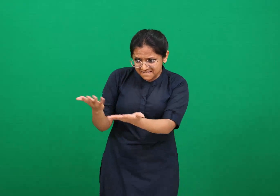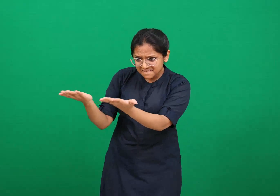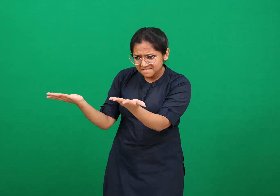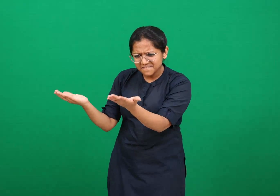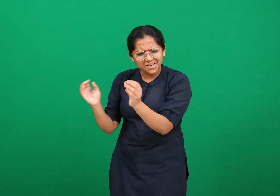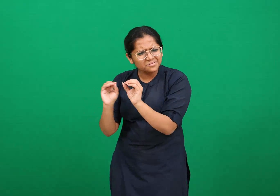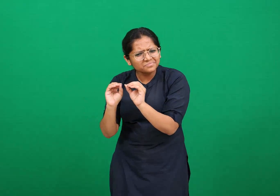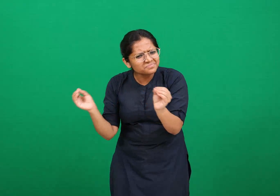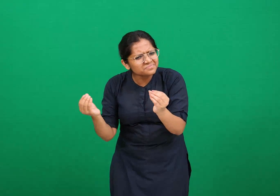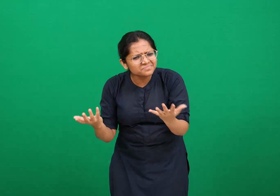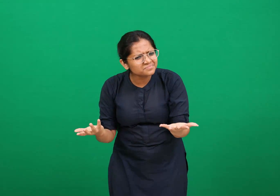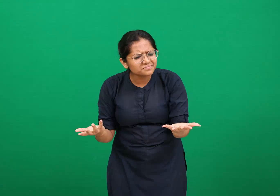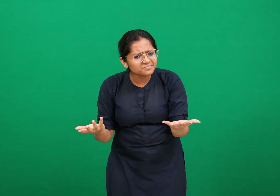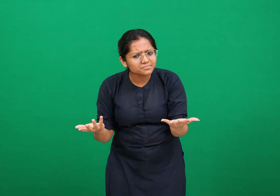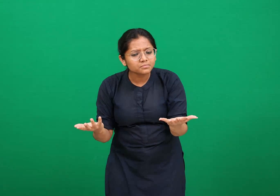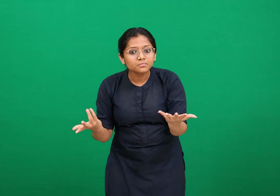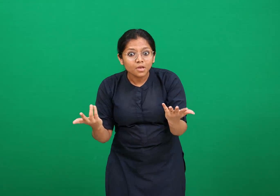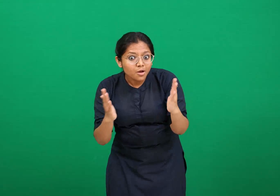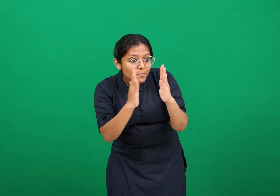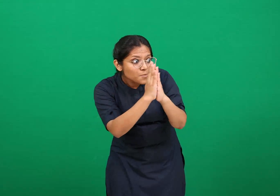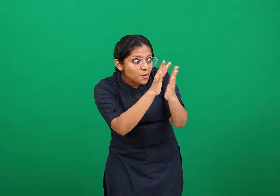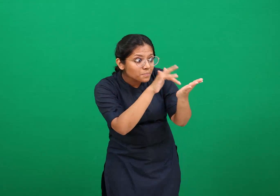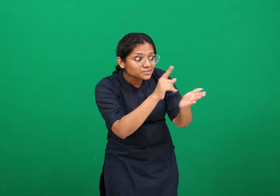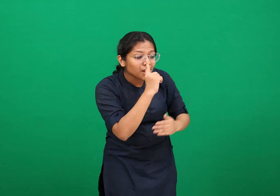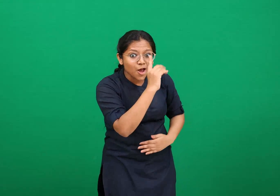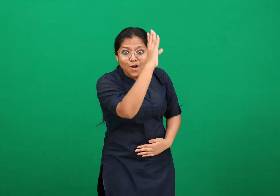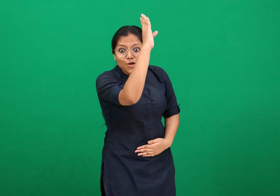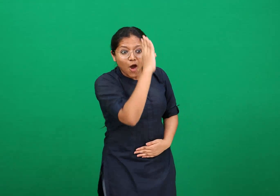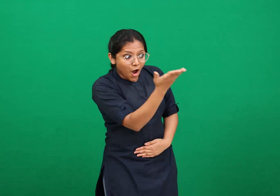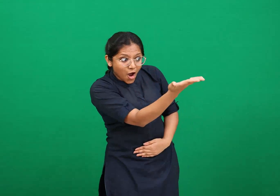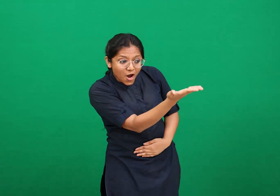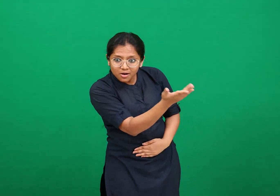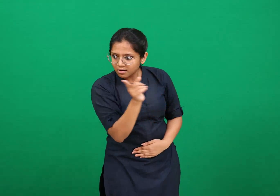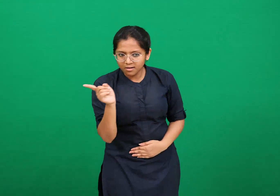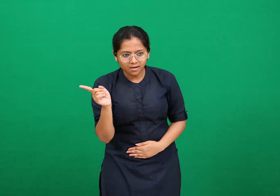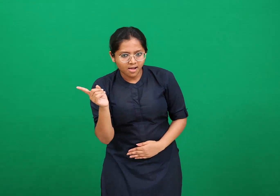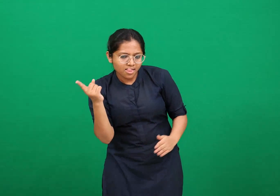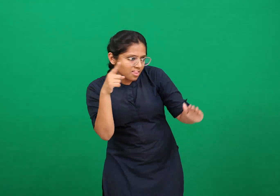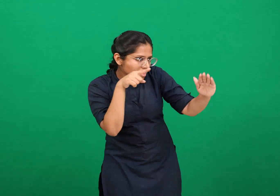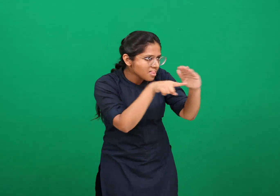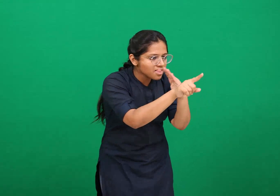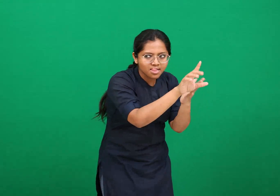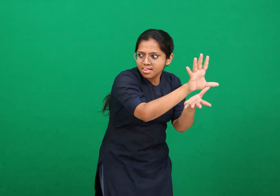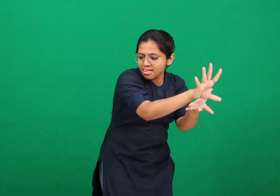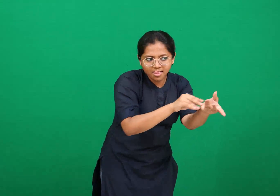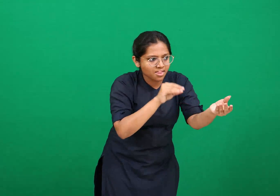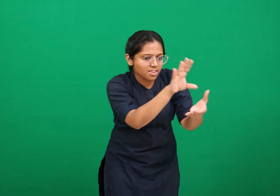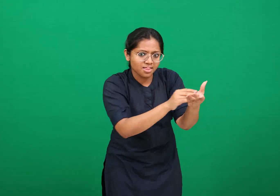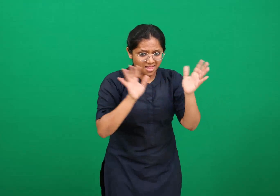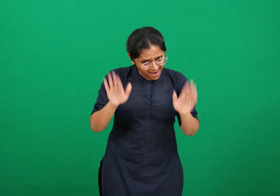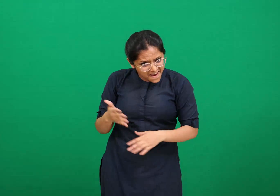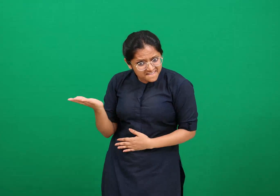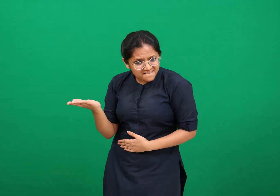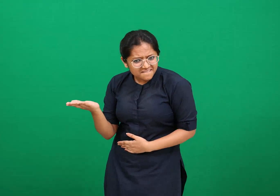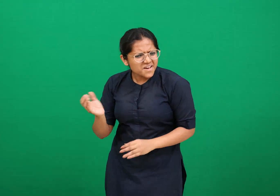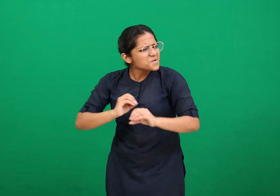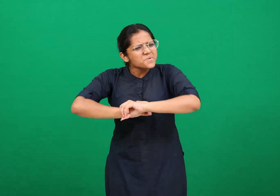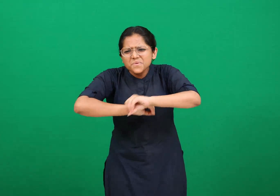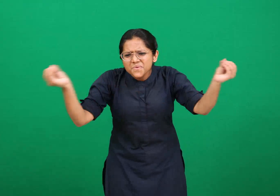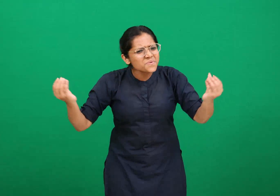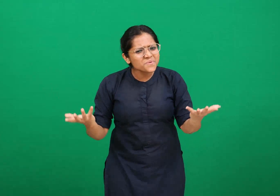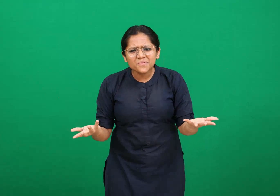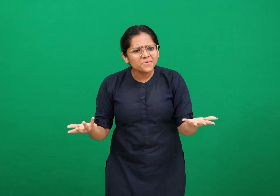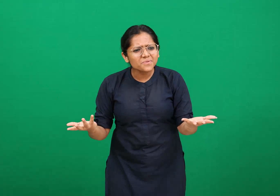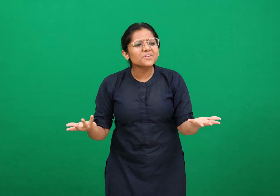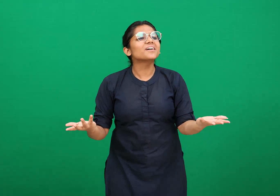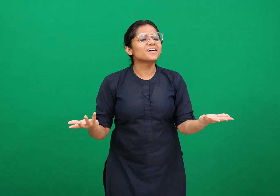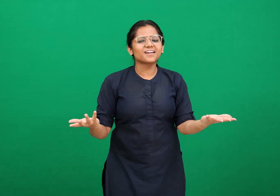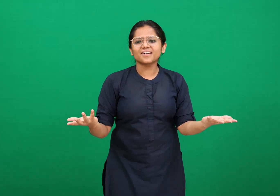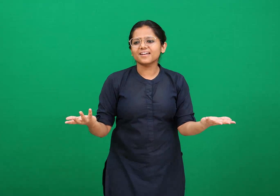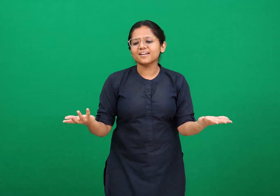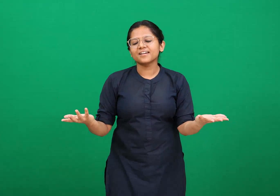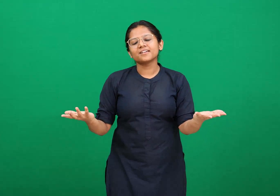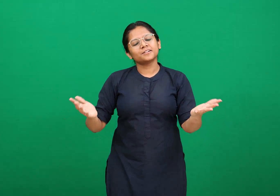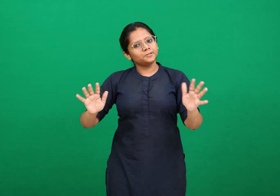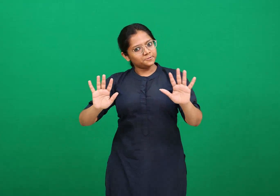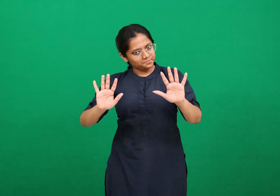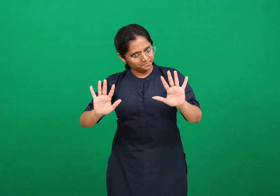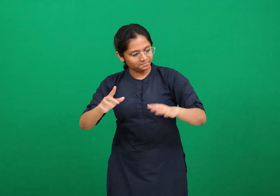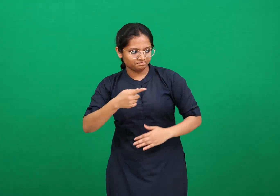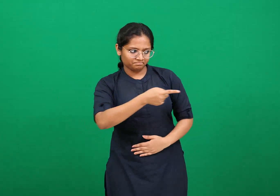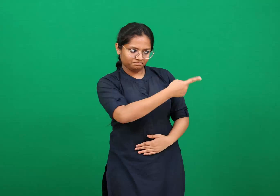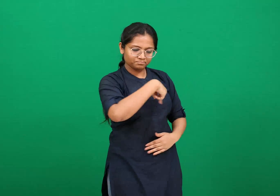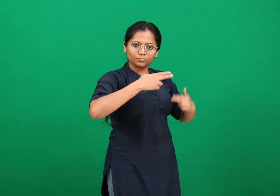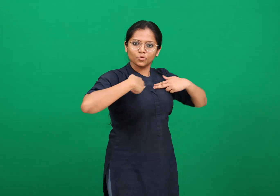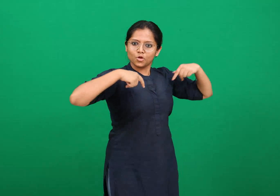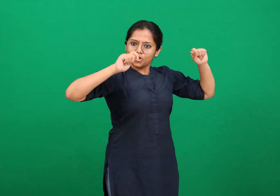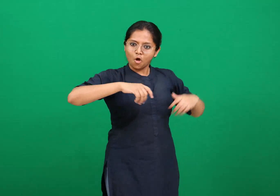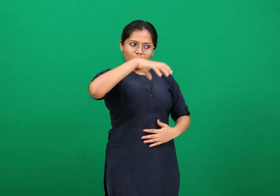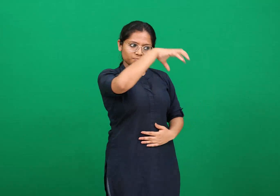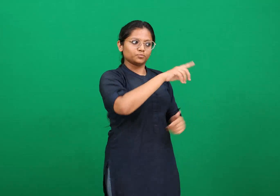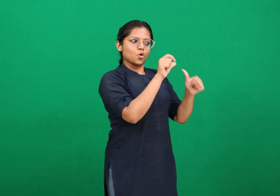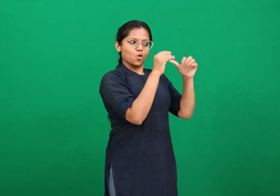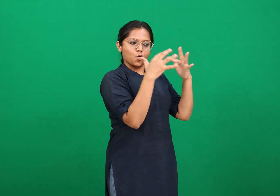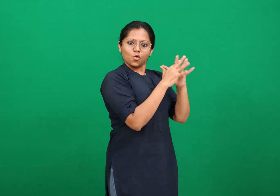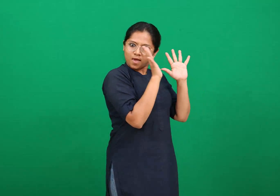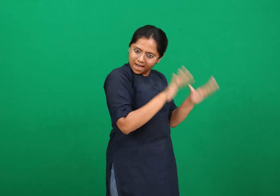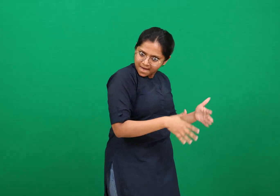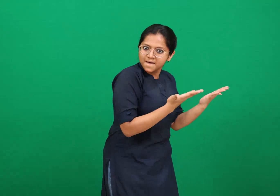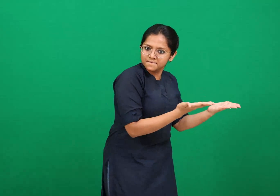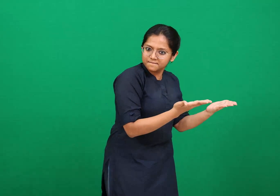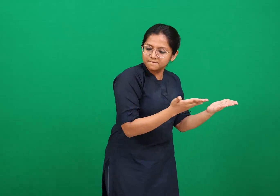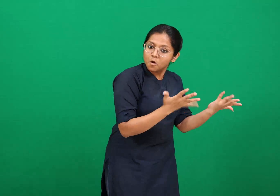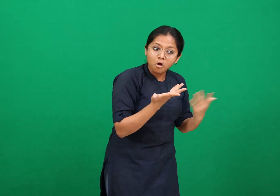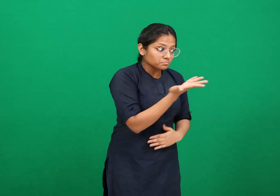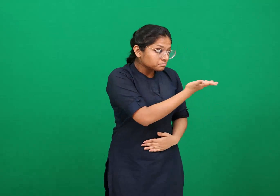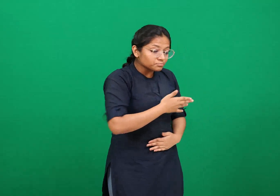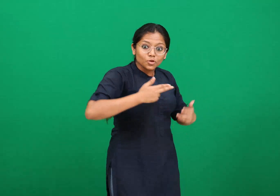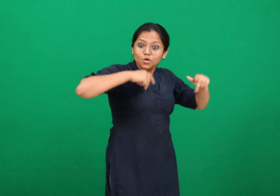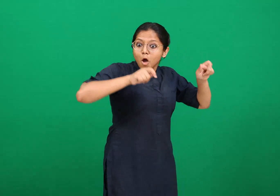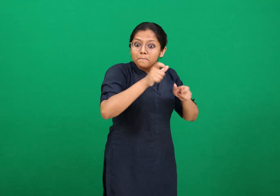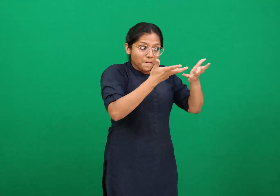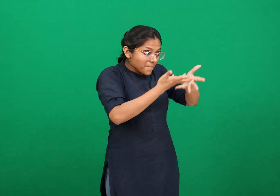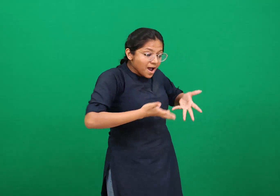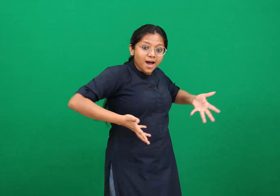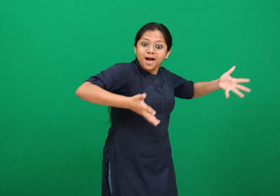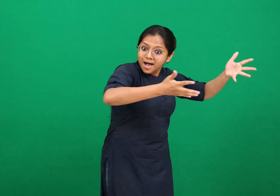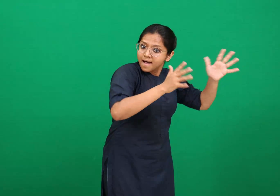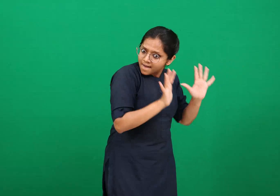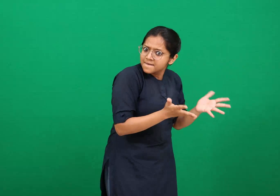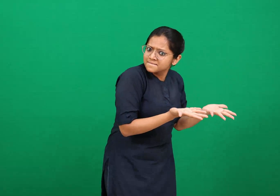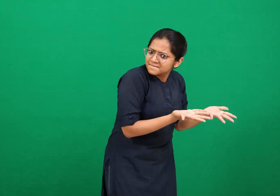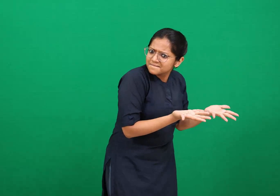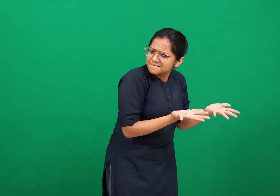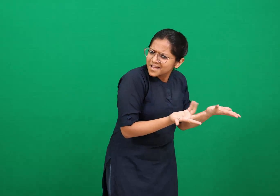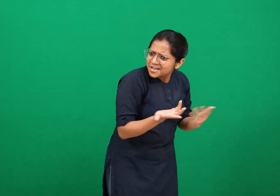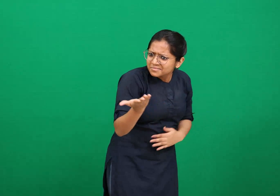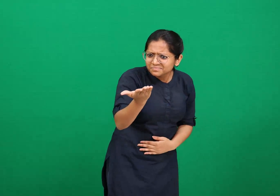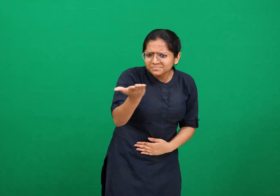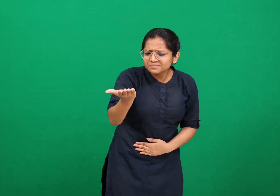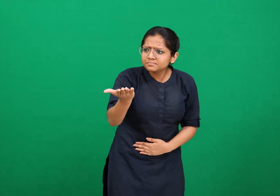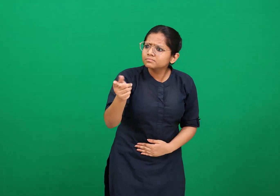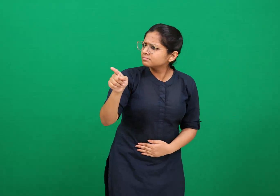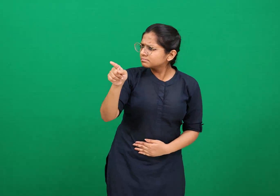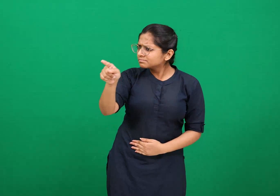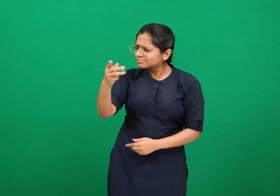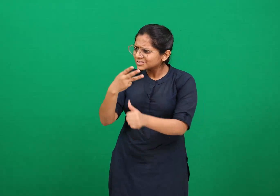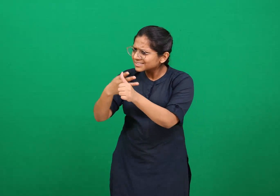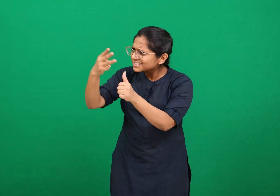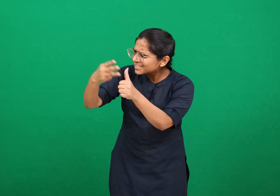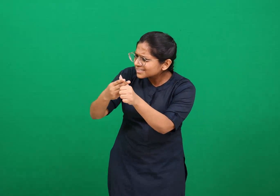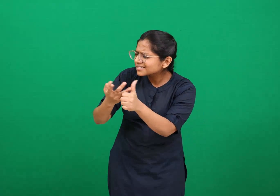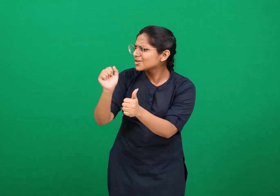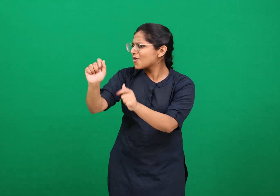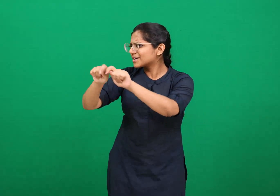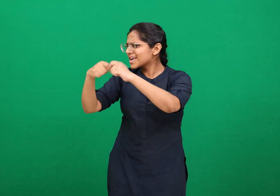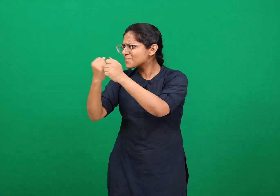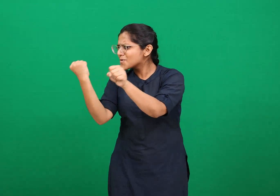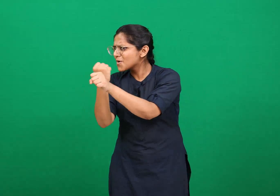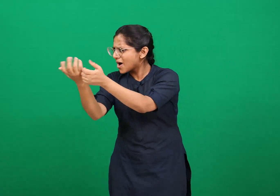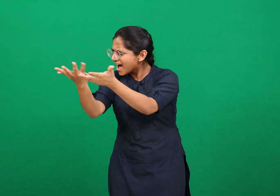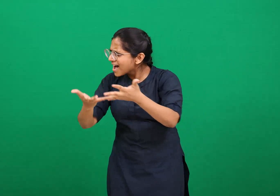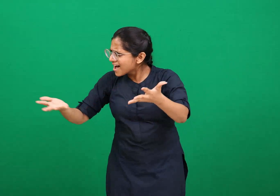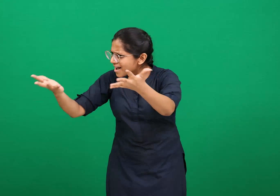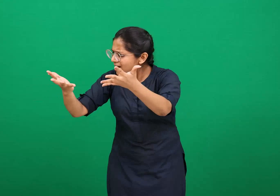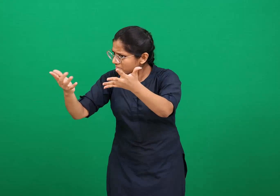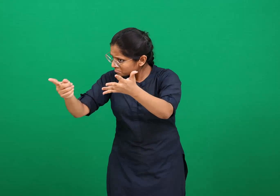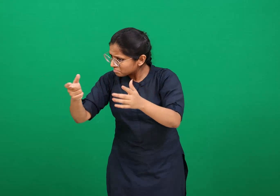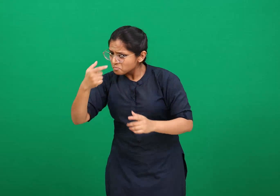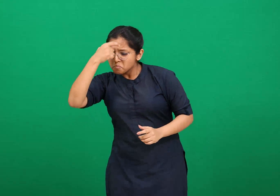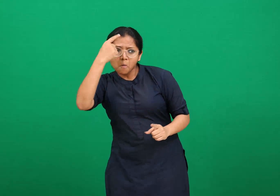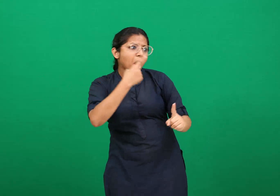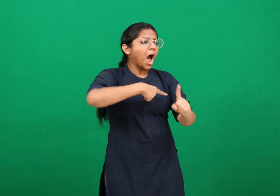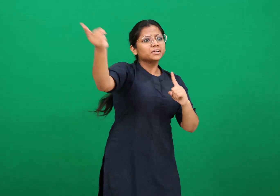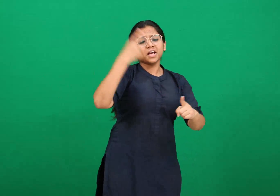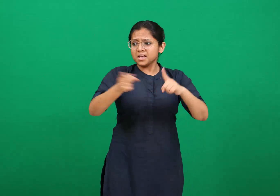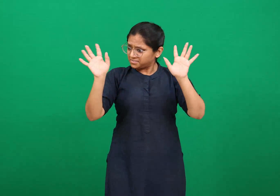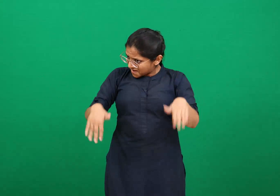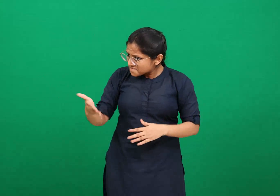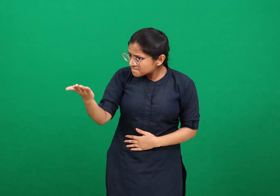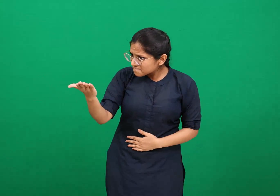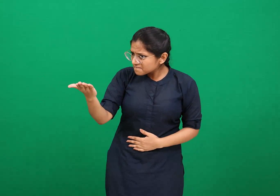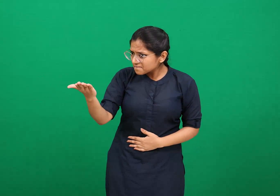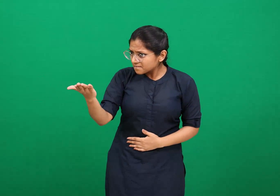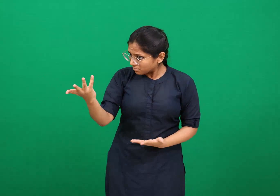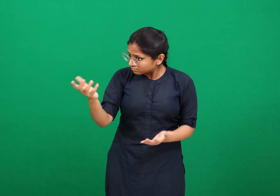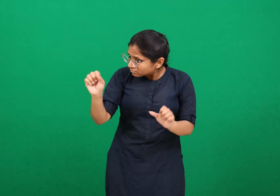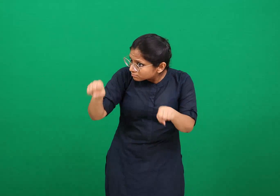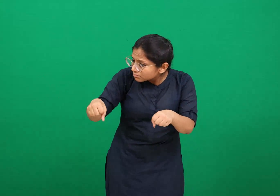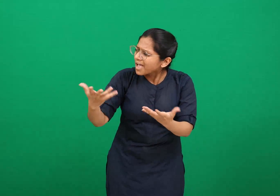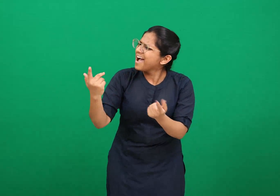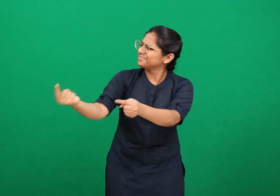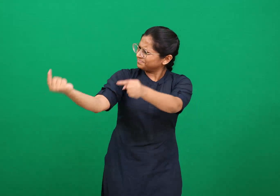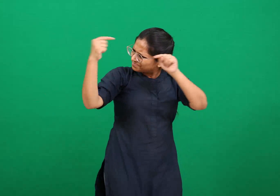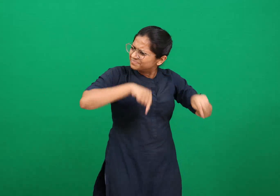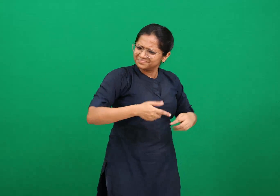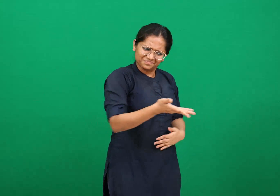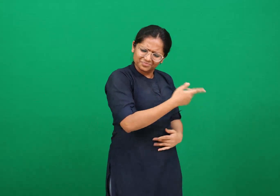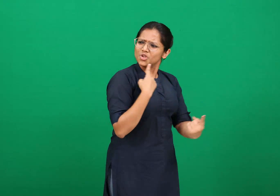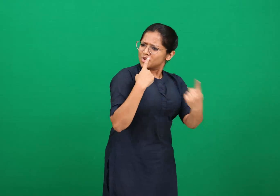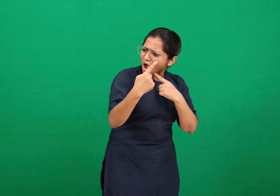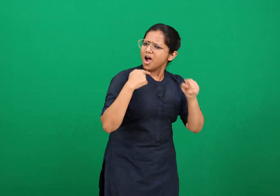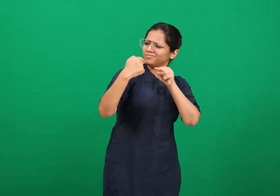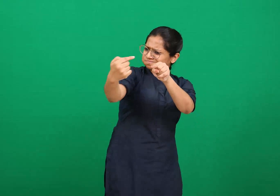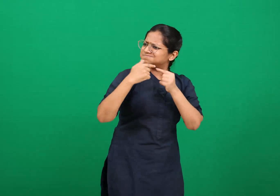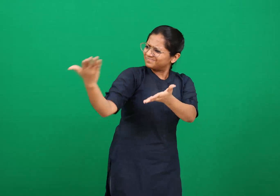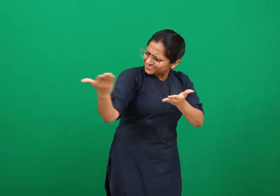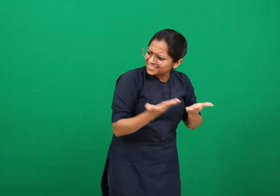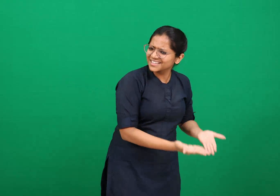So if Demetrius and his fellow craftsmen have a complaint against anyone, the courts are open and proconsuls are available.